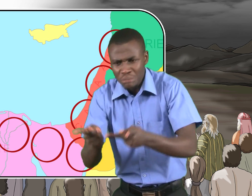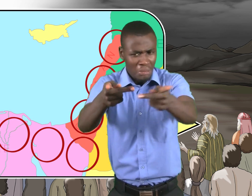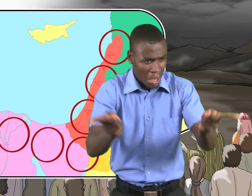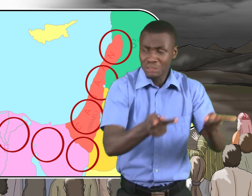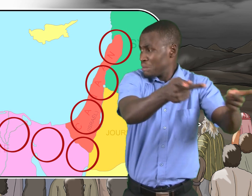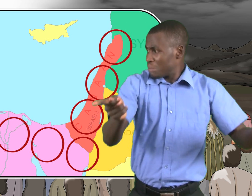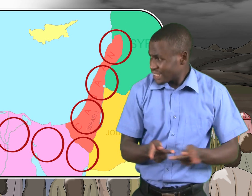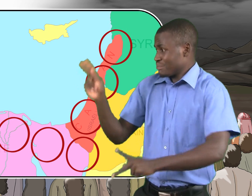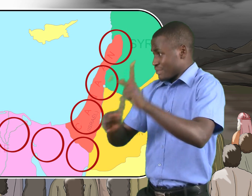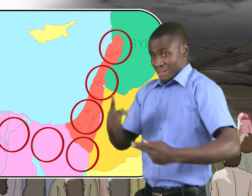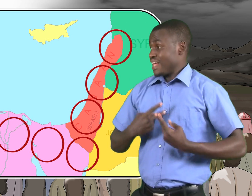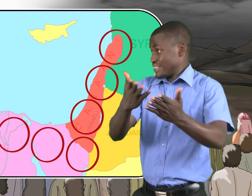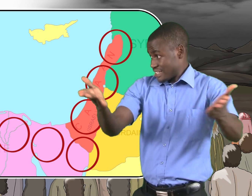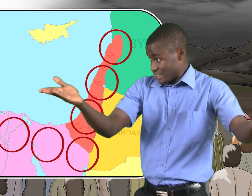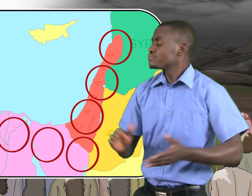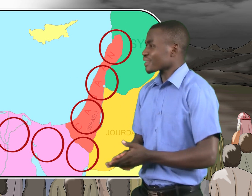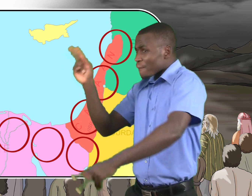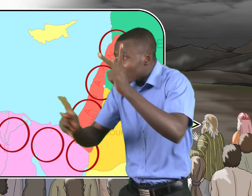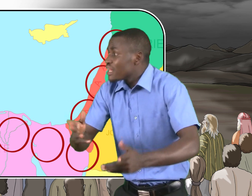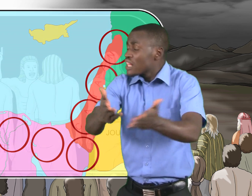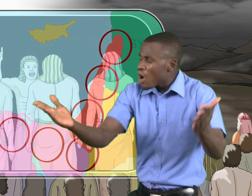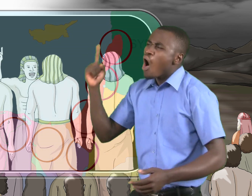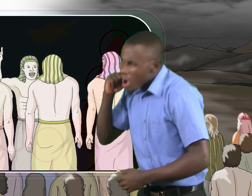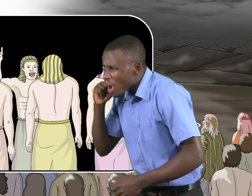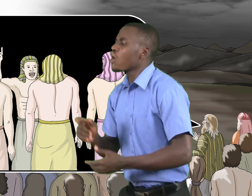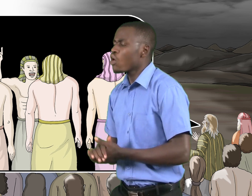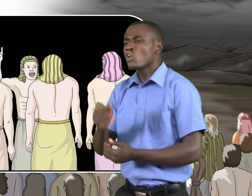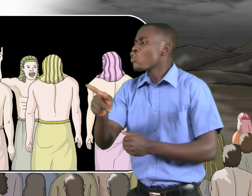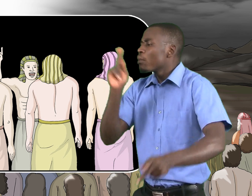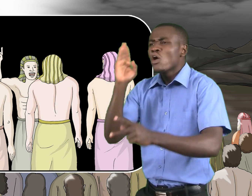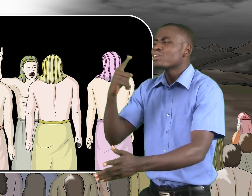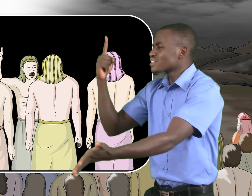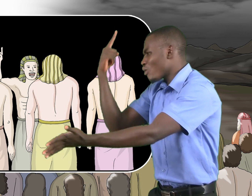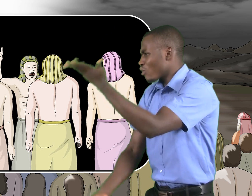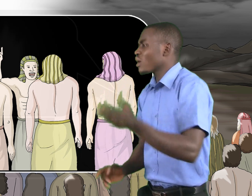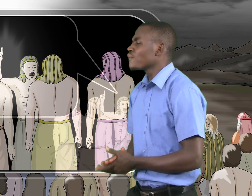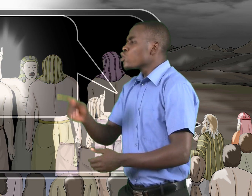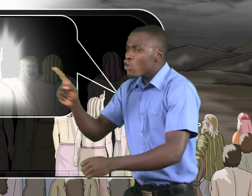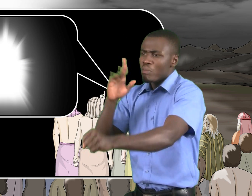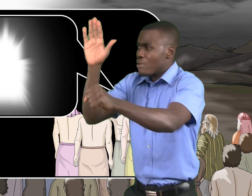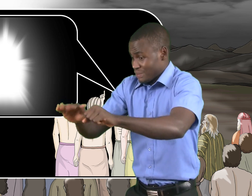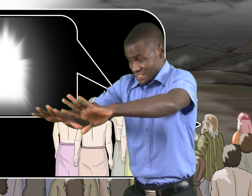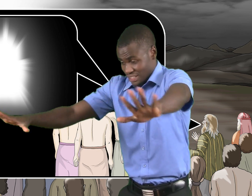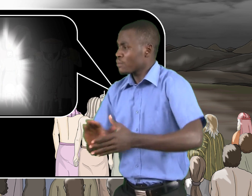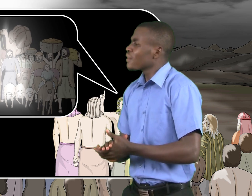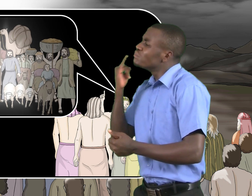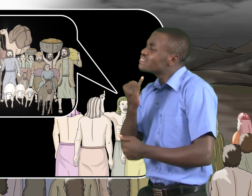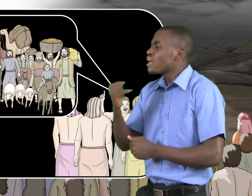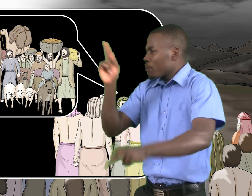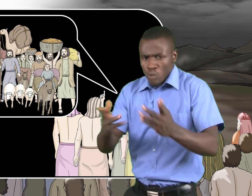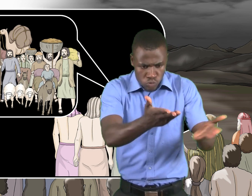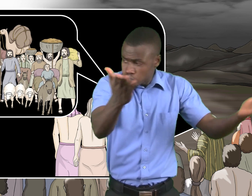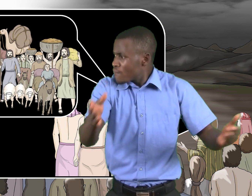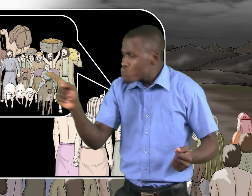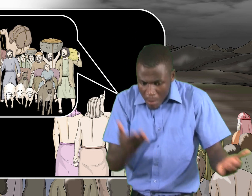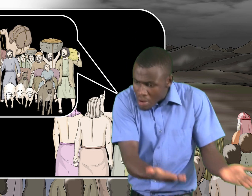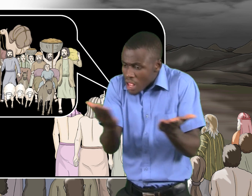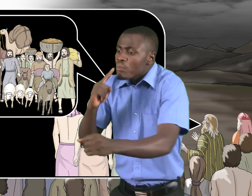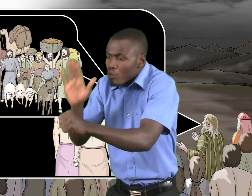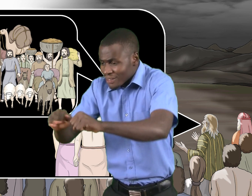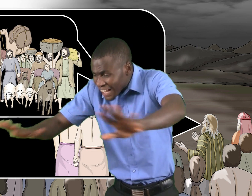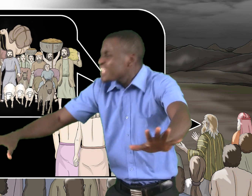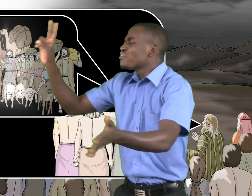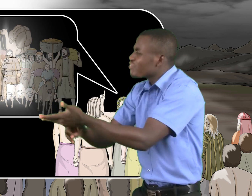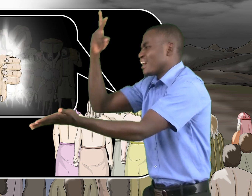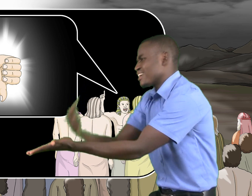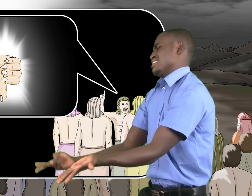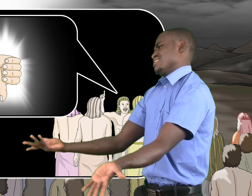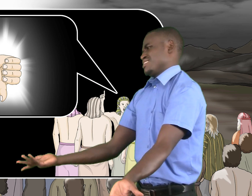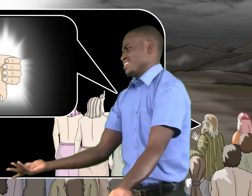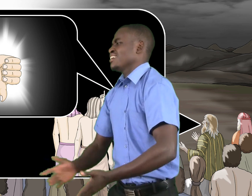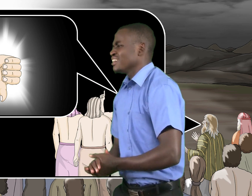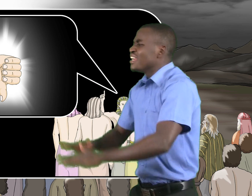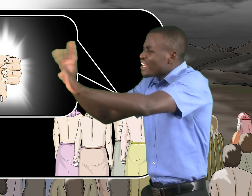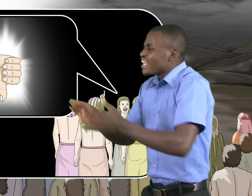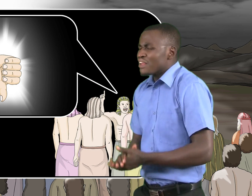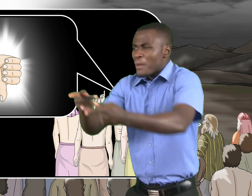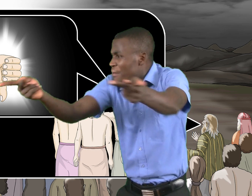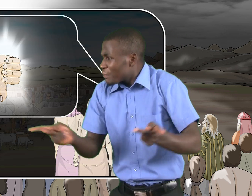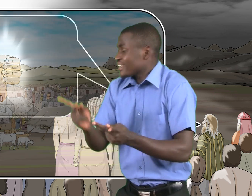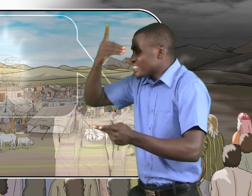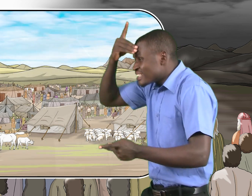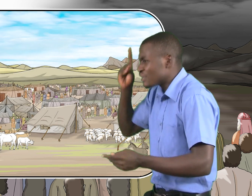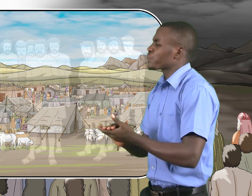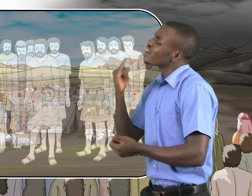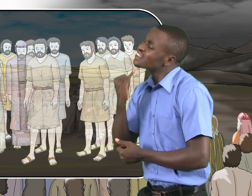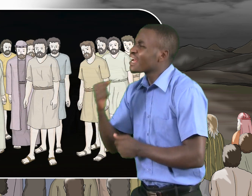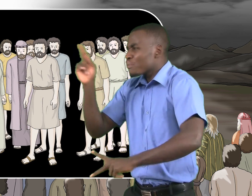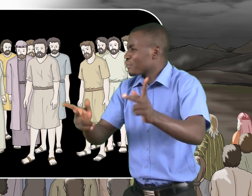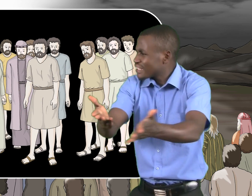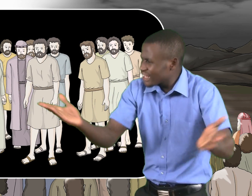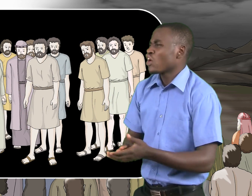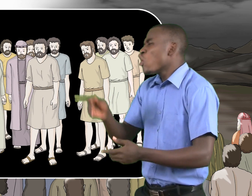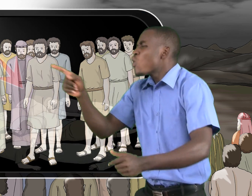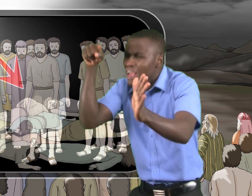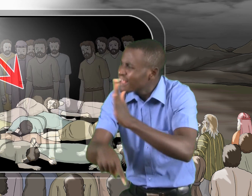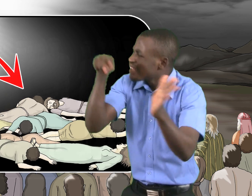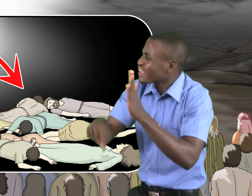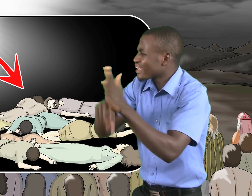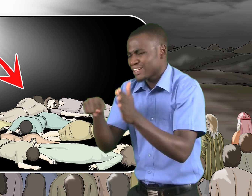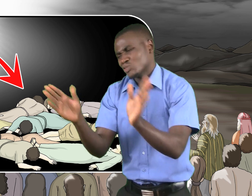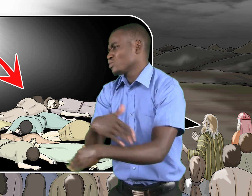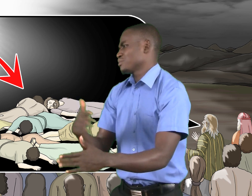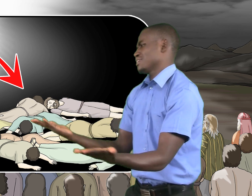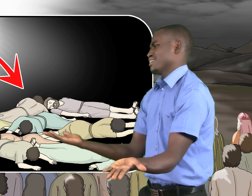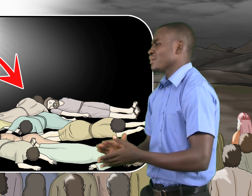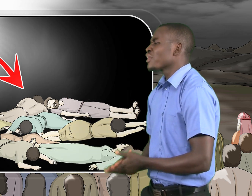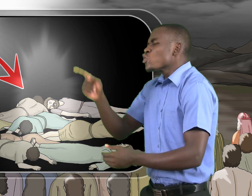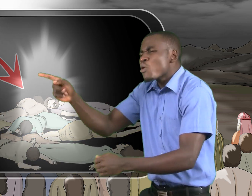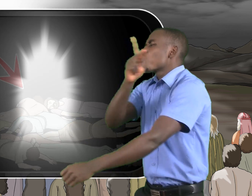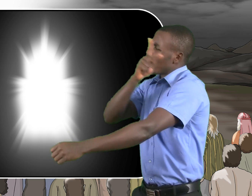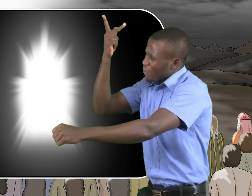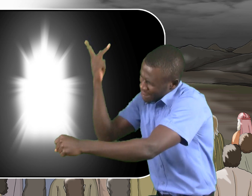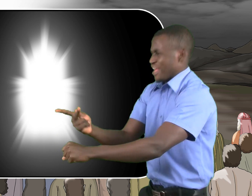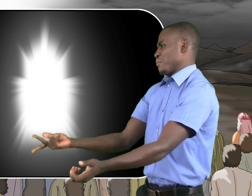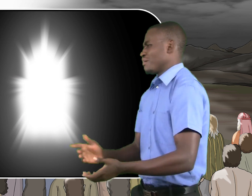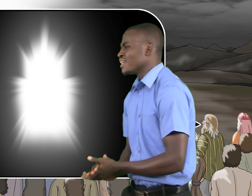If You kill this people as one man, the nations who have heard of Your fame will say, ‘Because the LORD was unable to bring this people into the land He swore to give them, He has slaughtered them in the wilderness.’